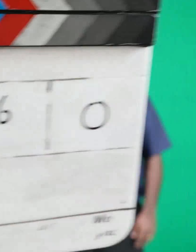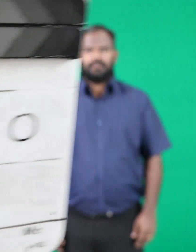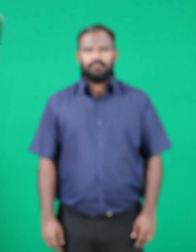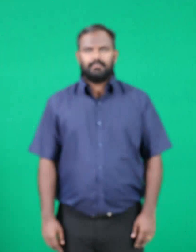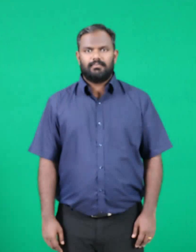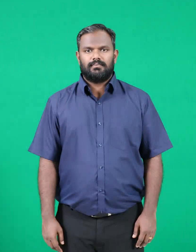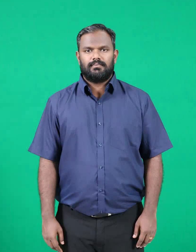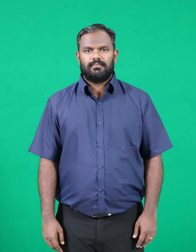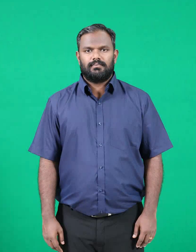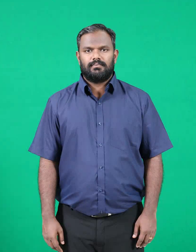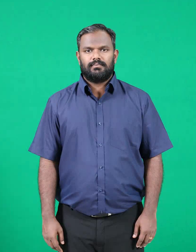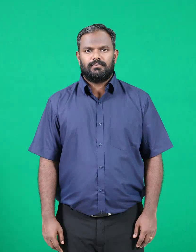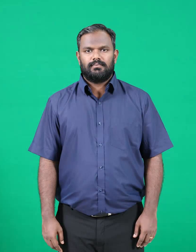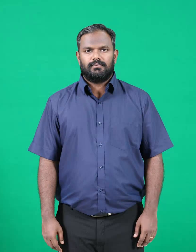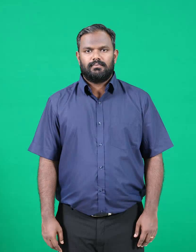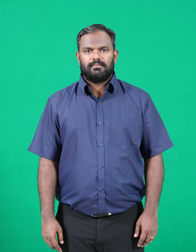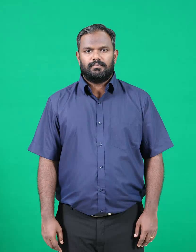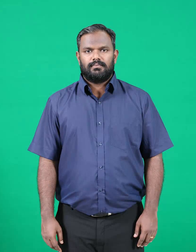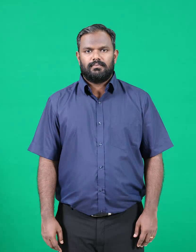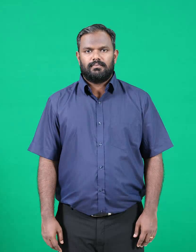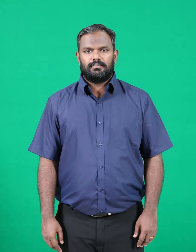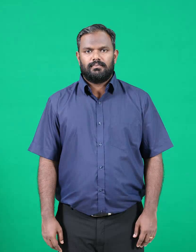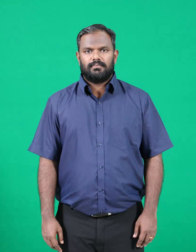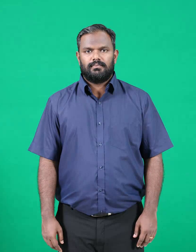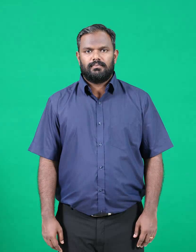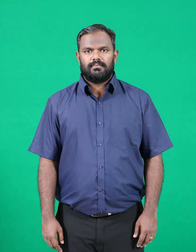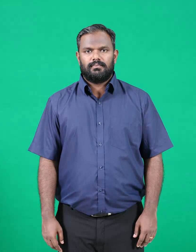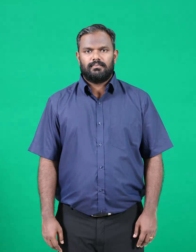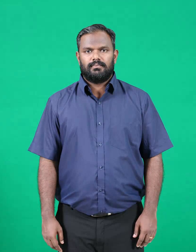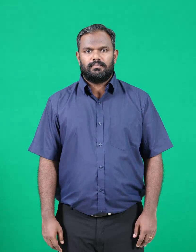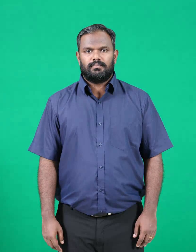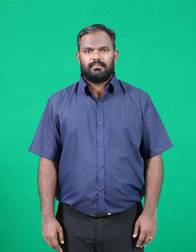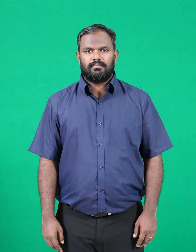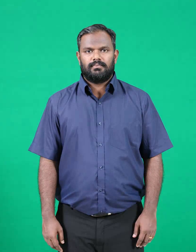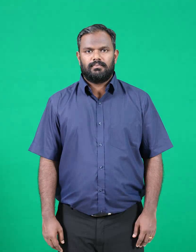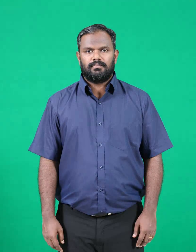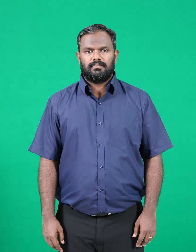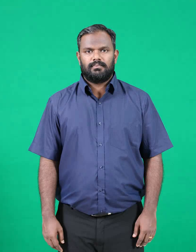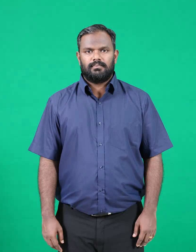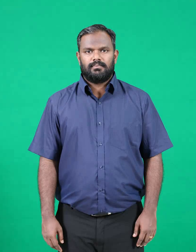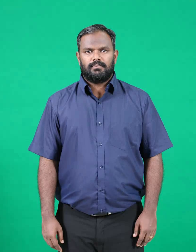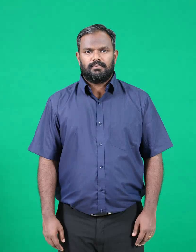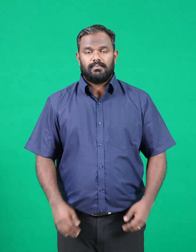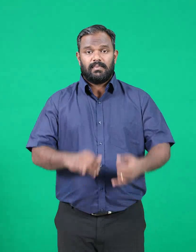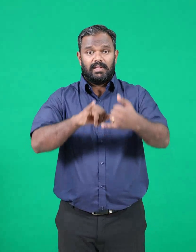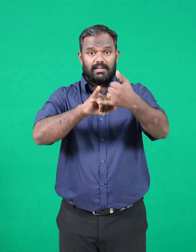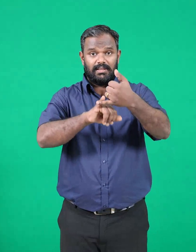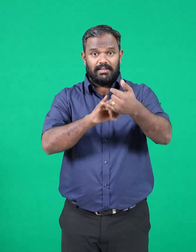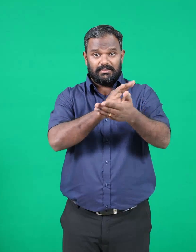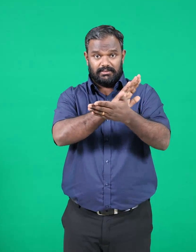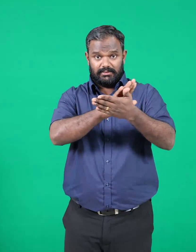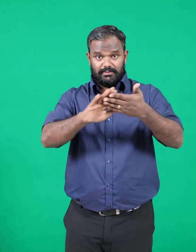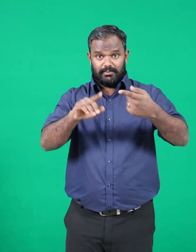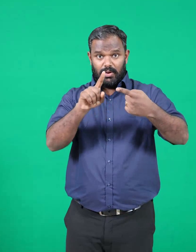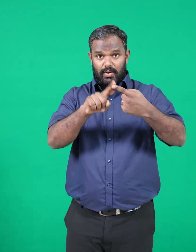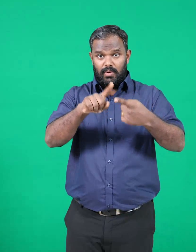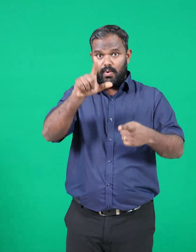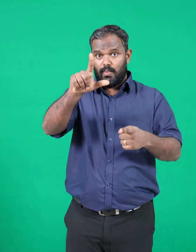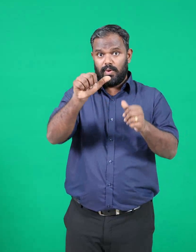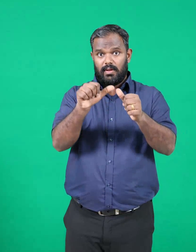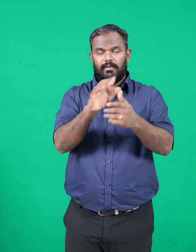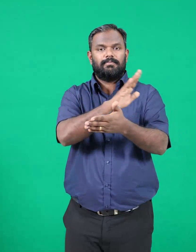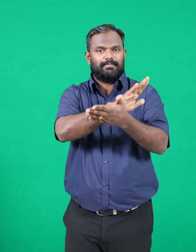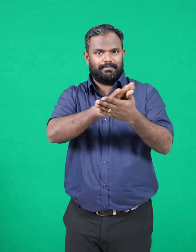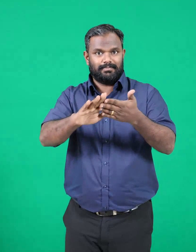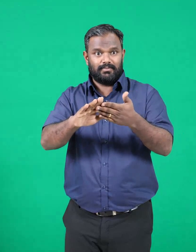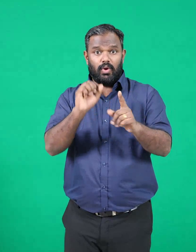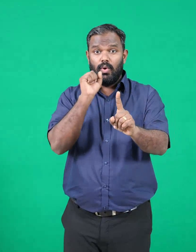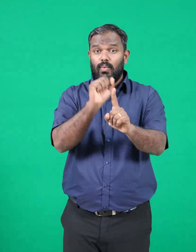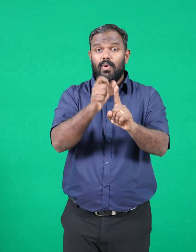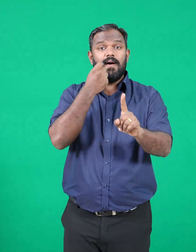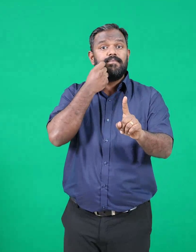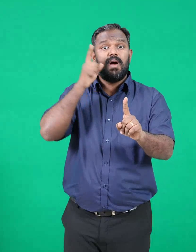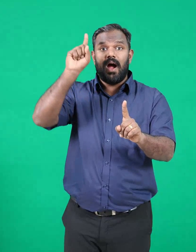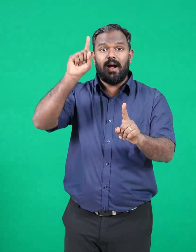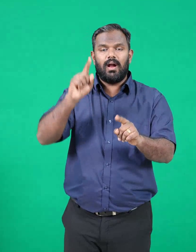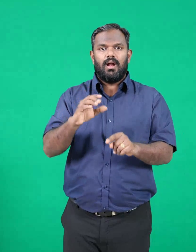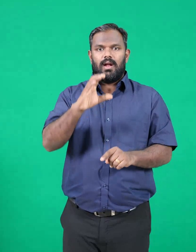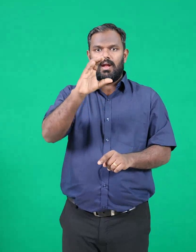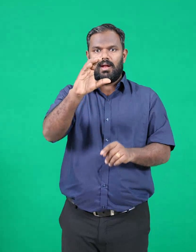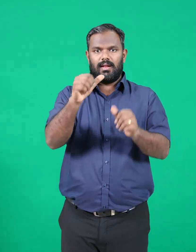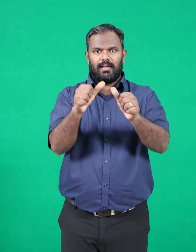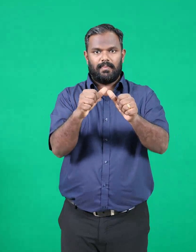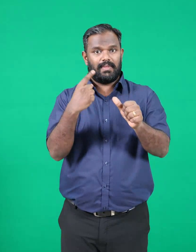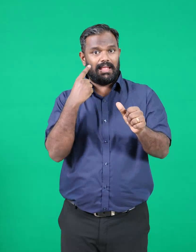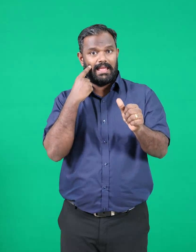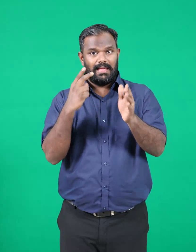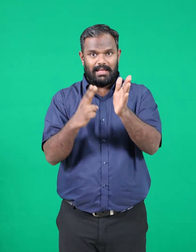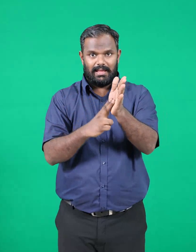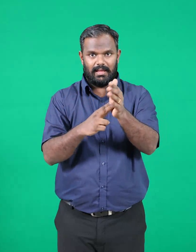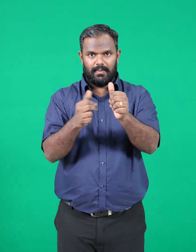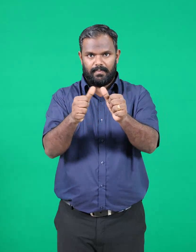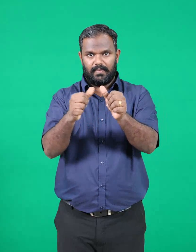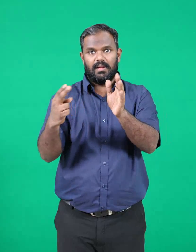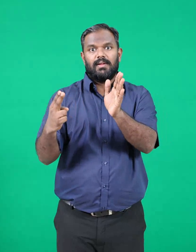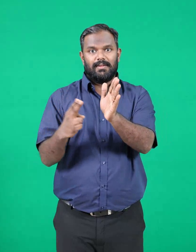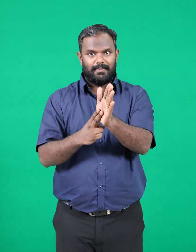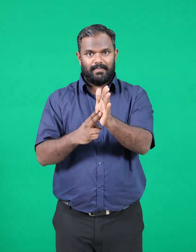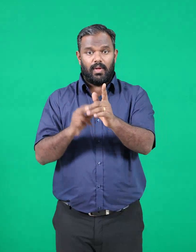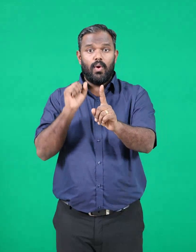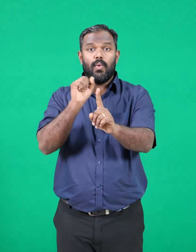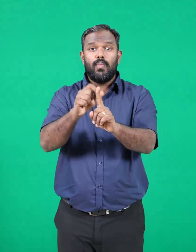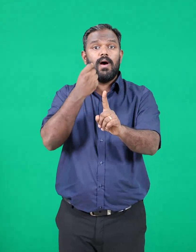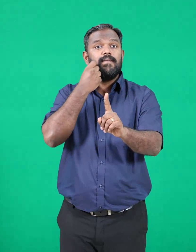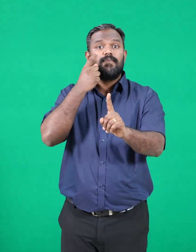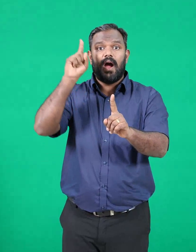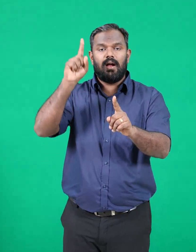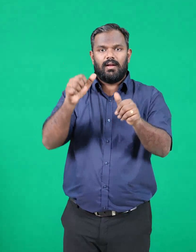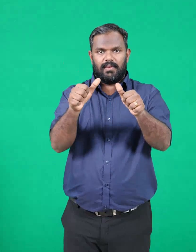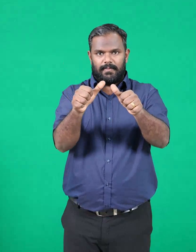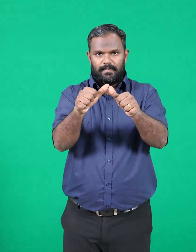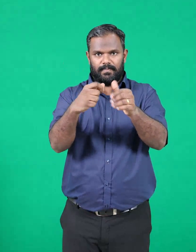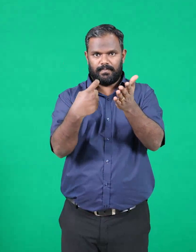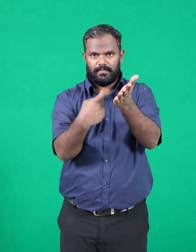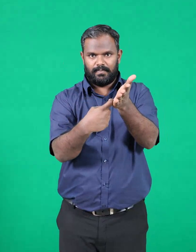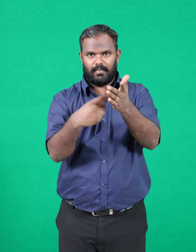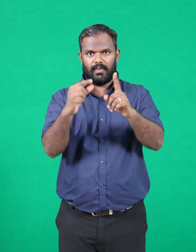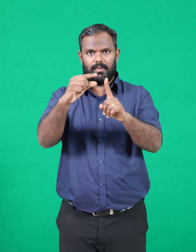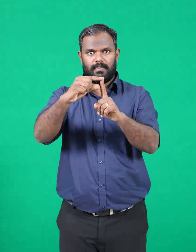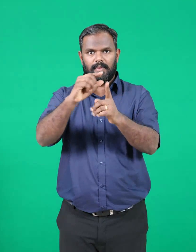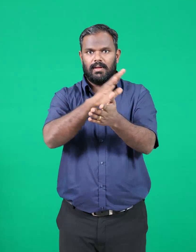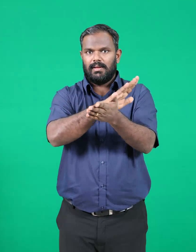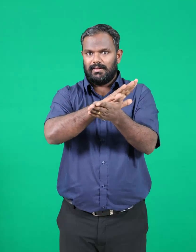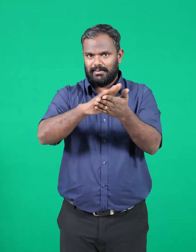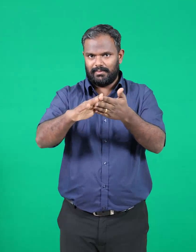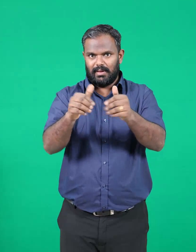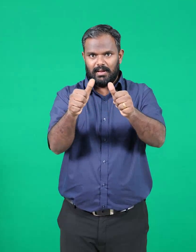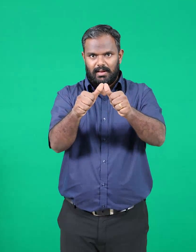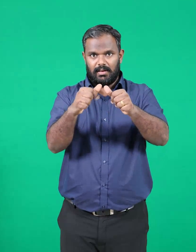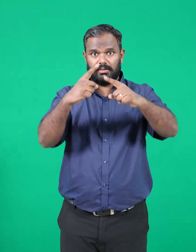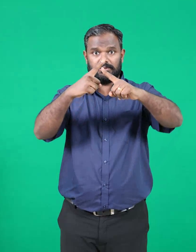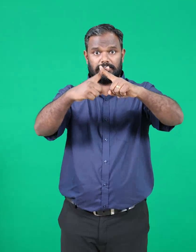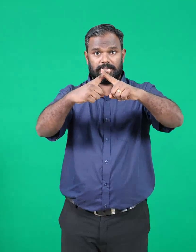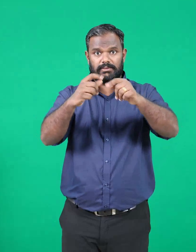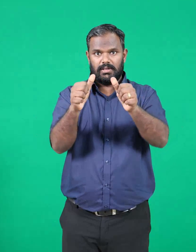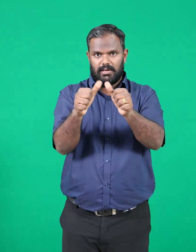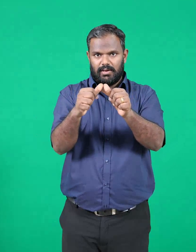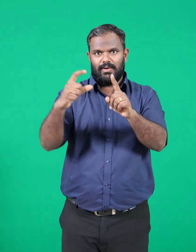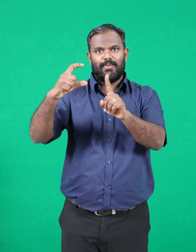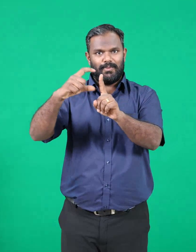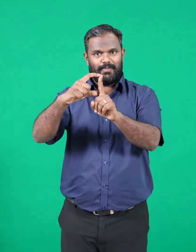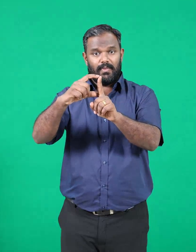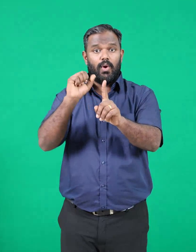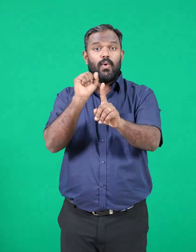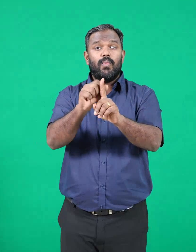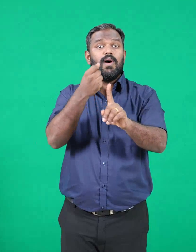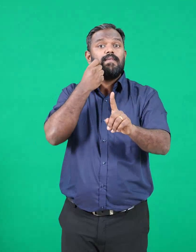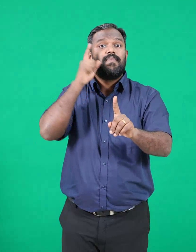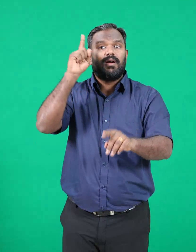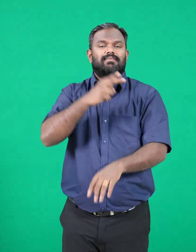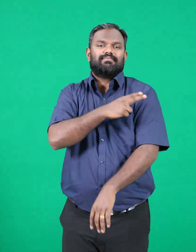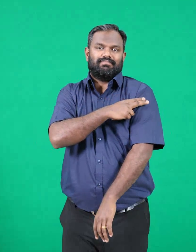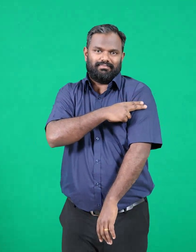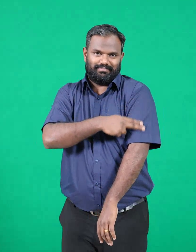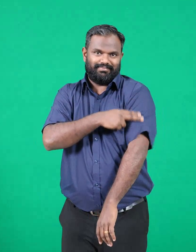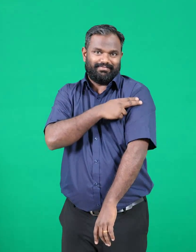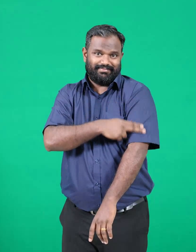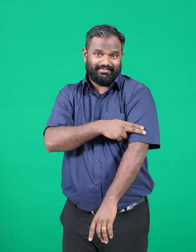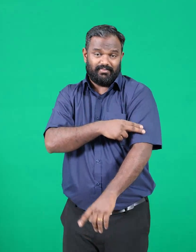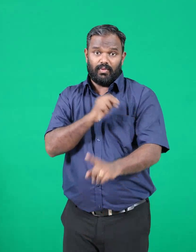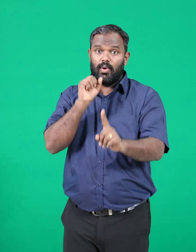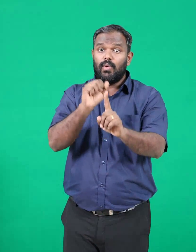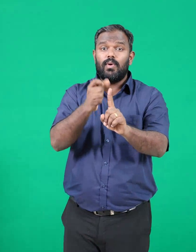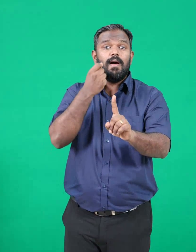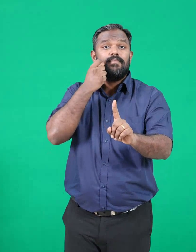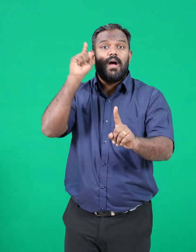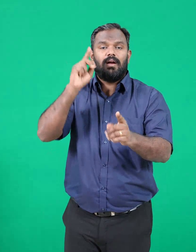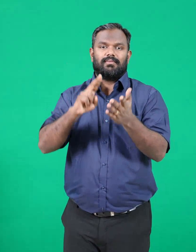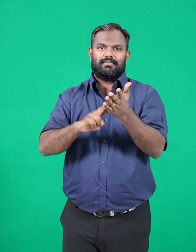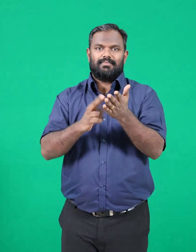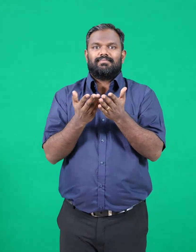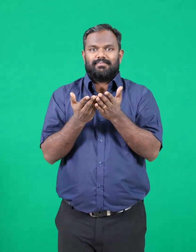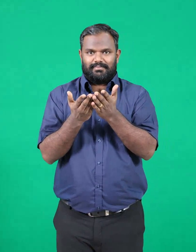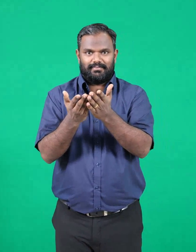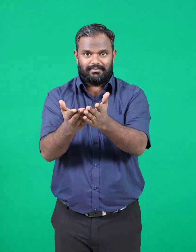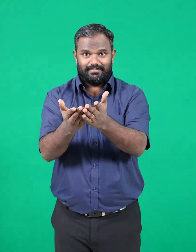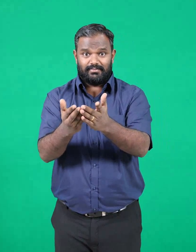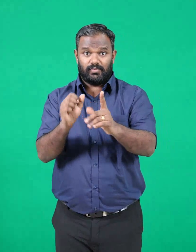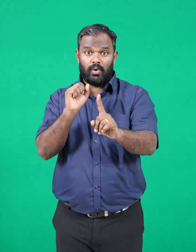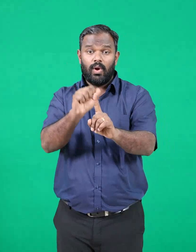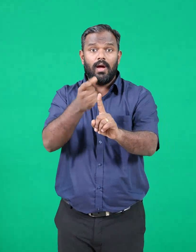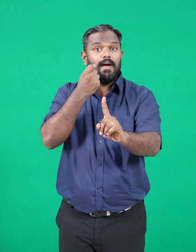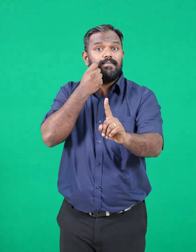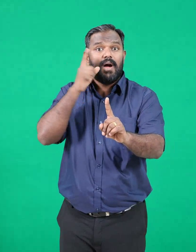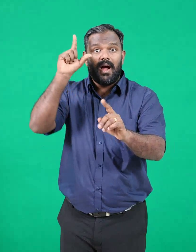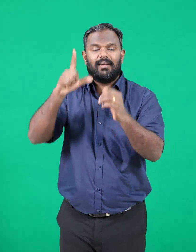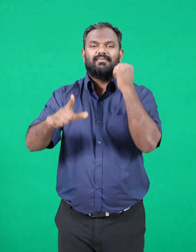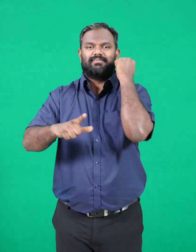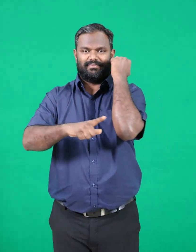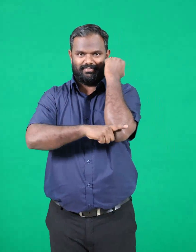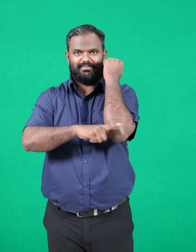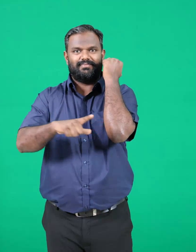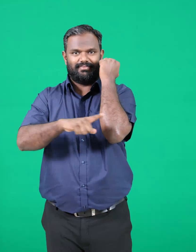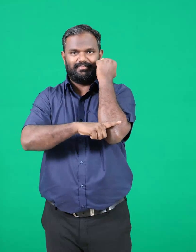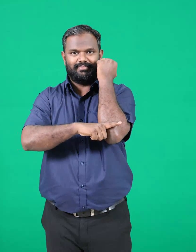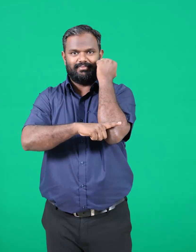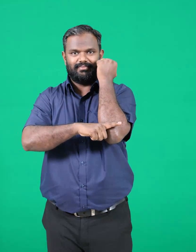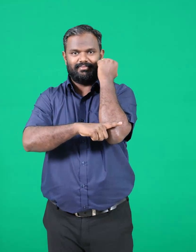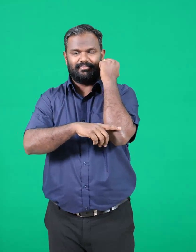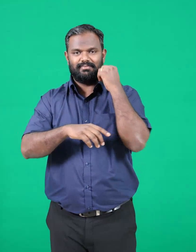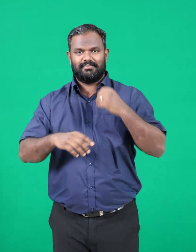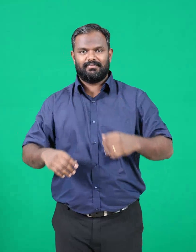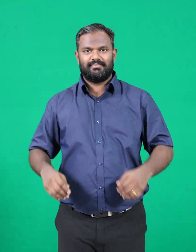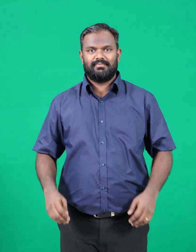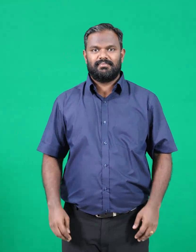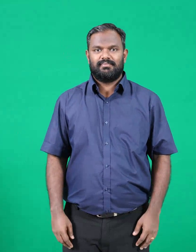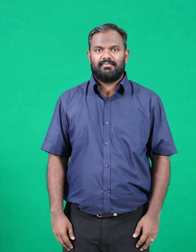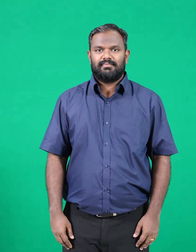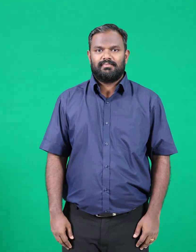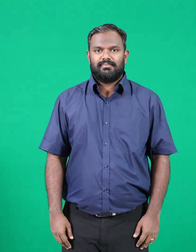the son of Cainan, the son of Arphaxad, the son of Shem, the son of Noah, the son of Lamech,